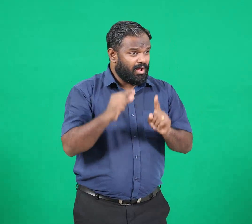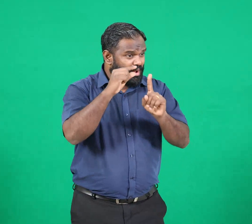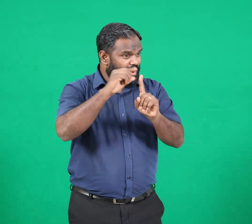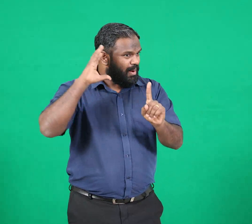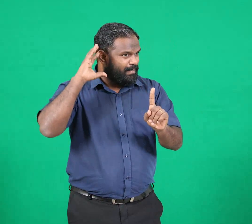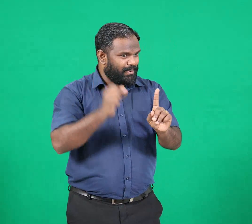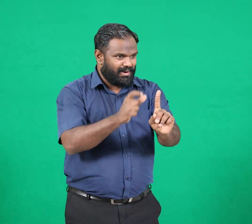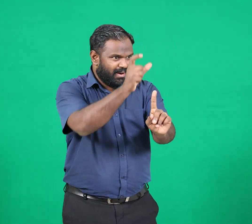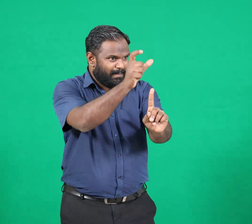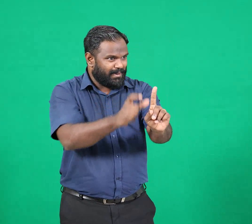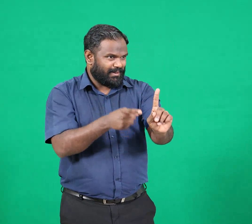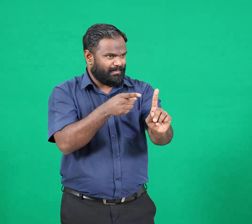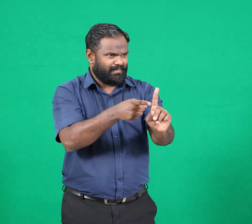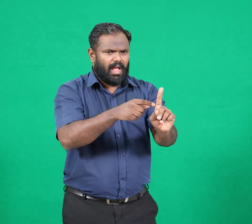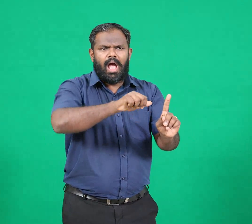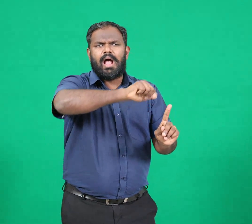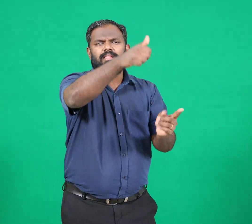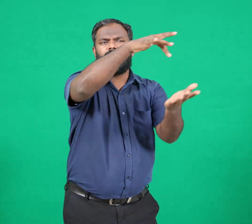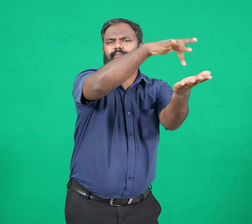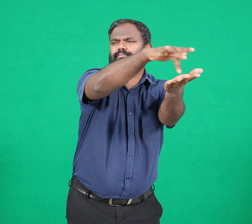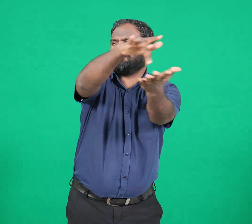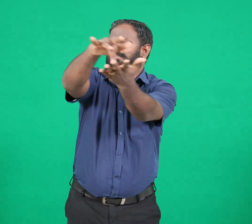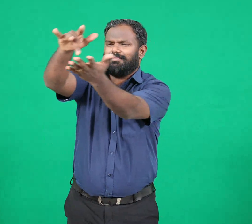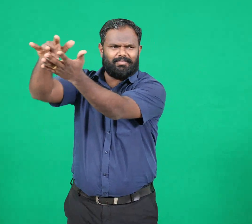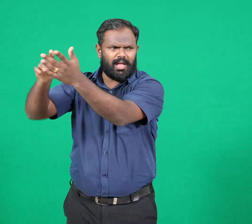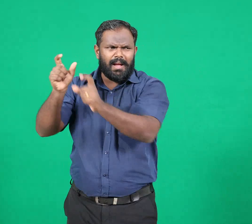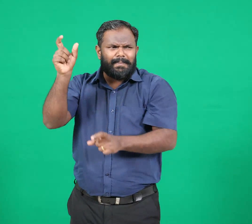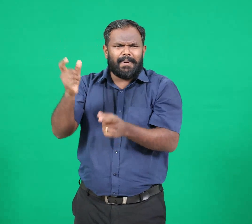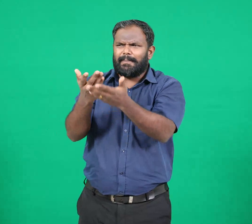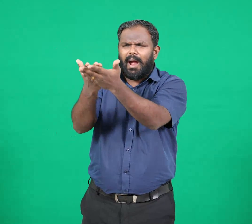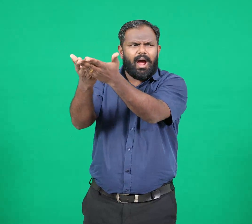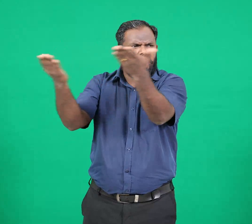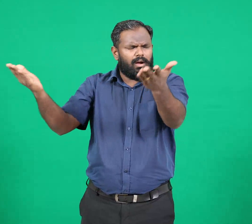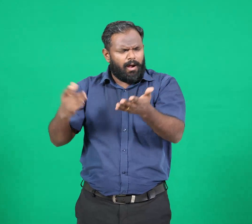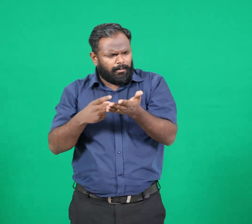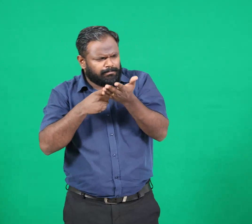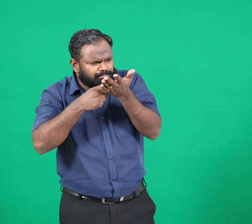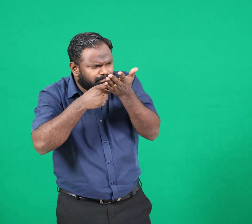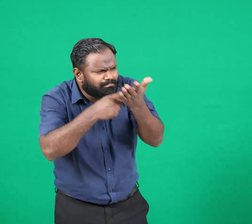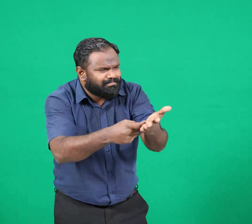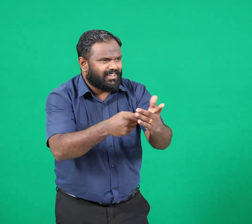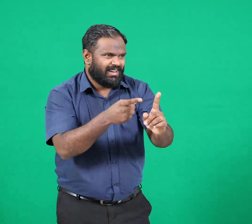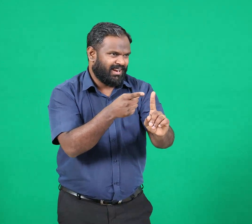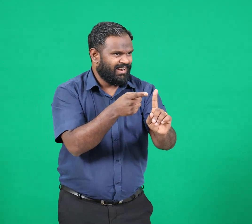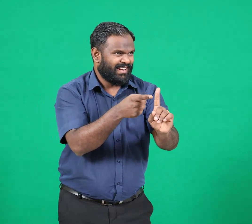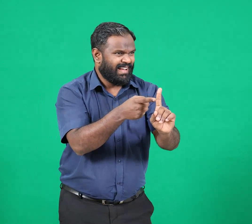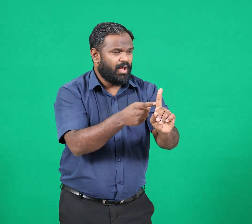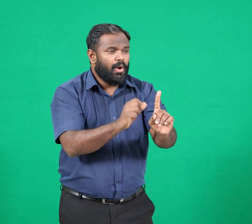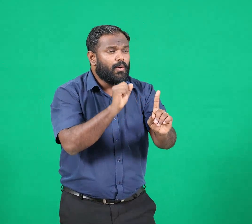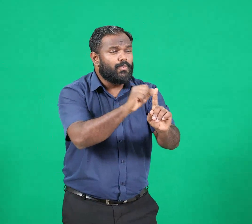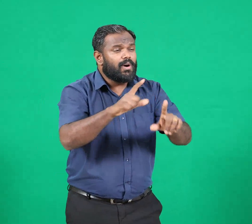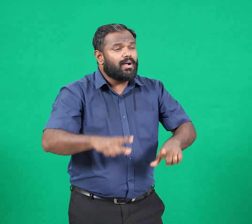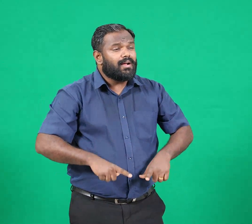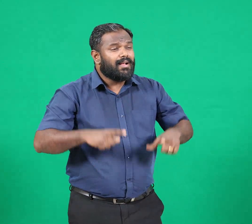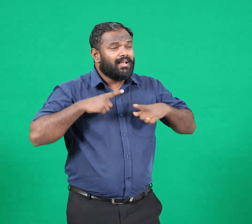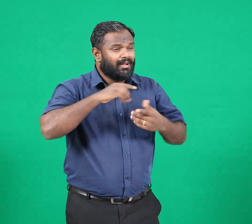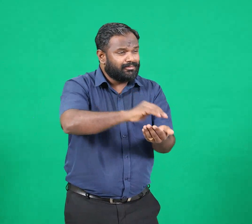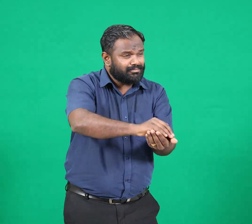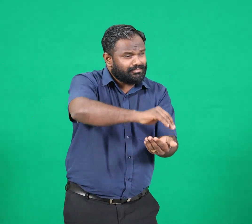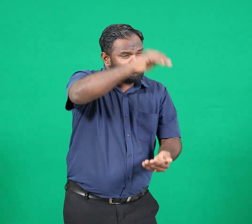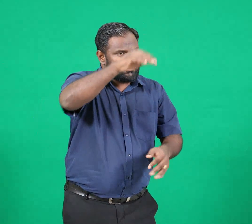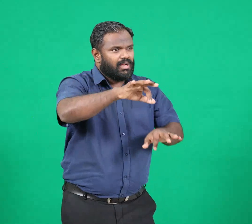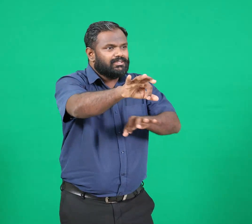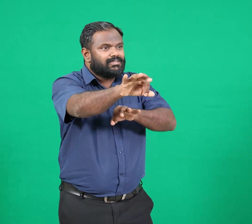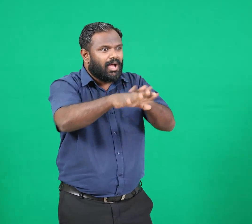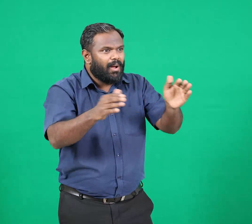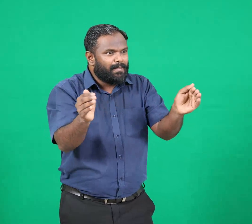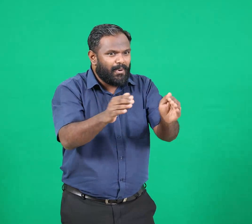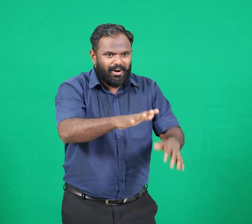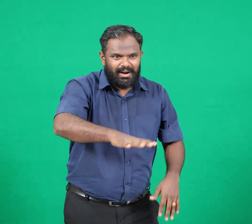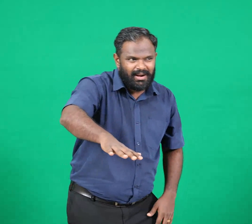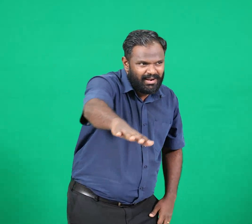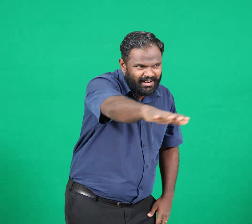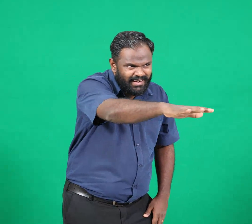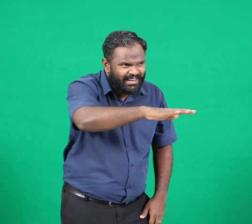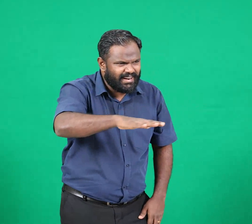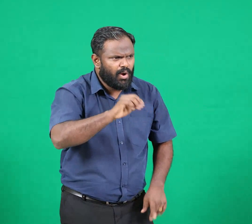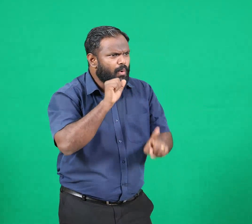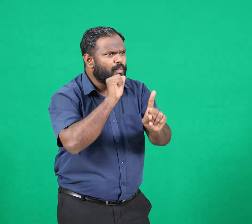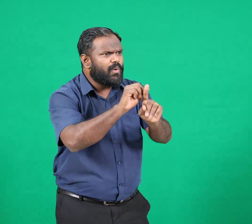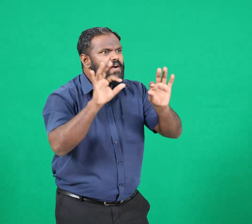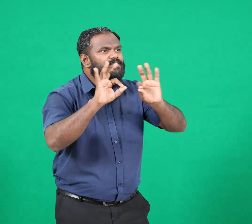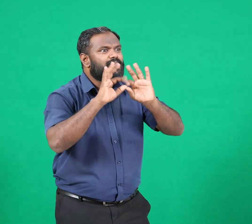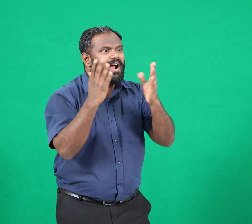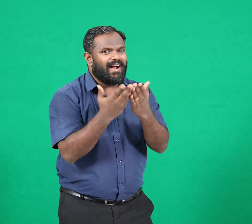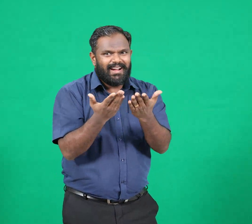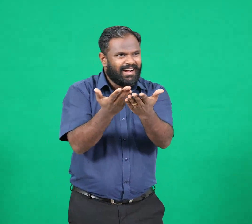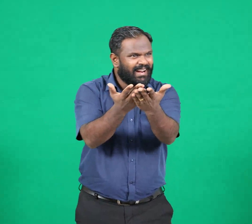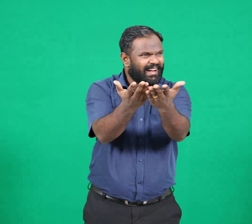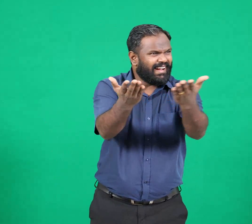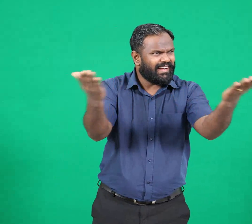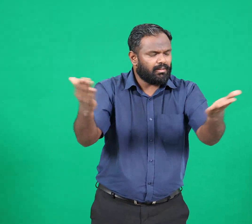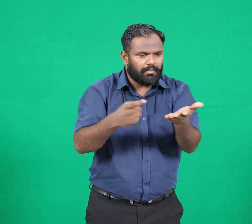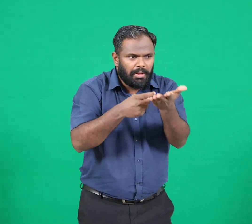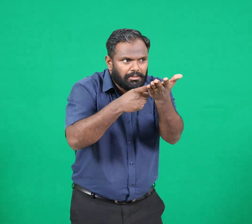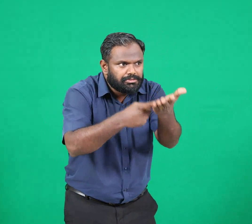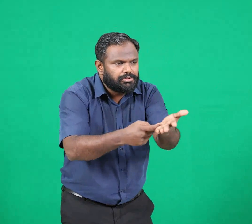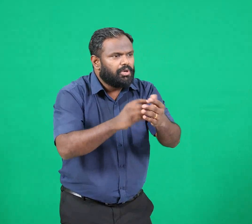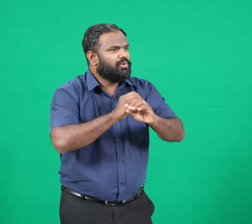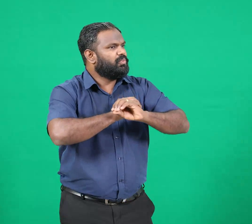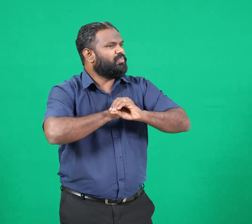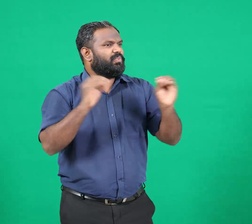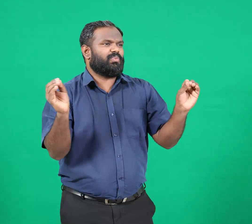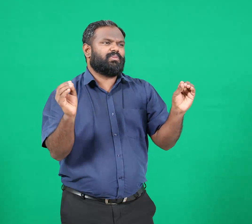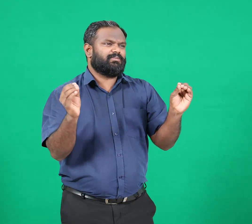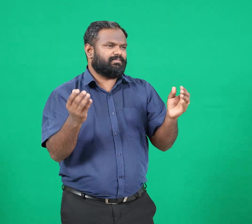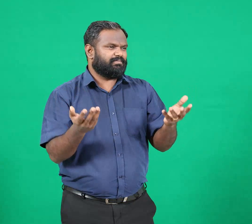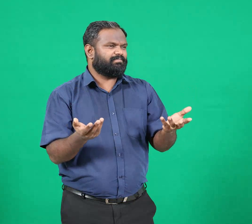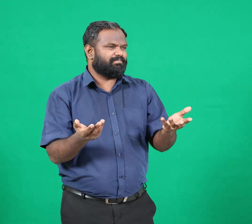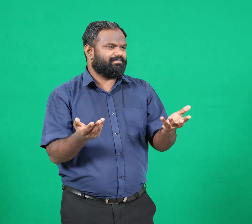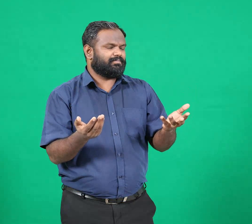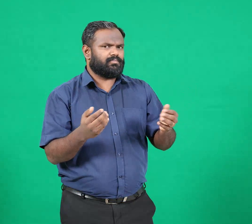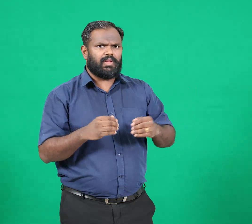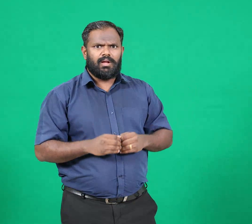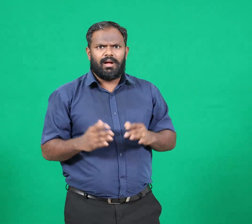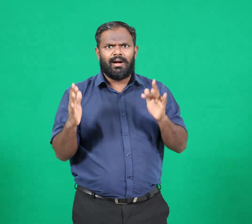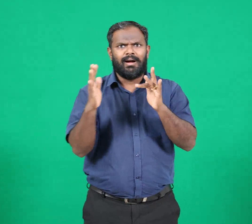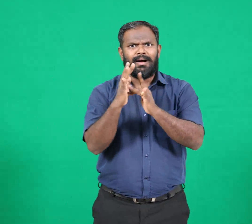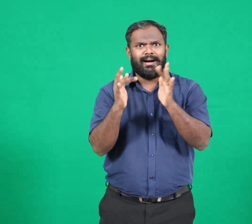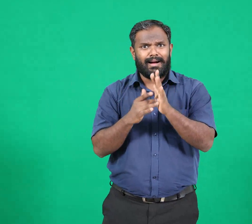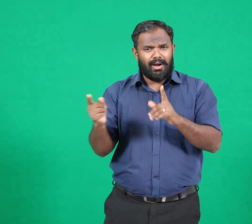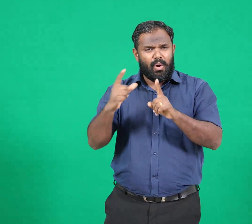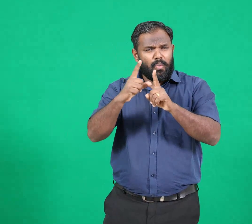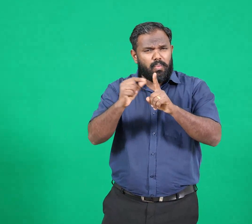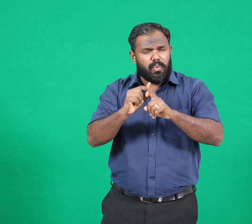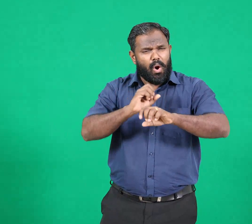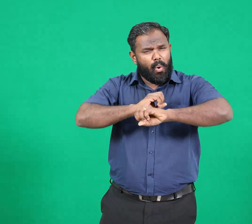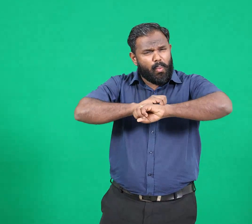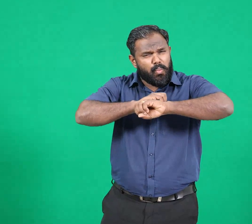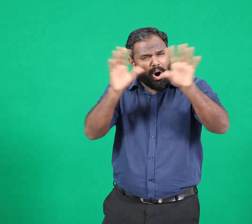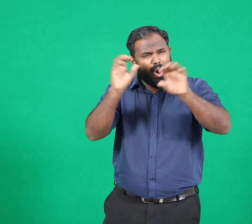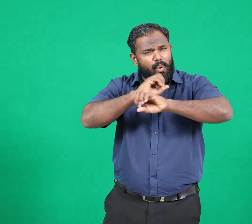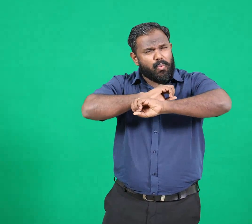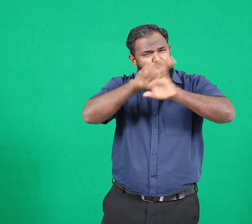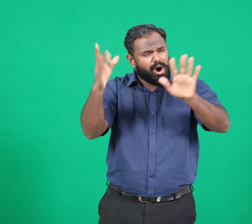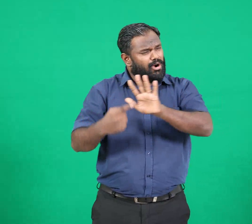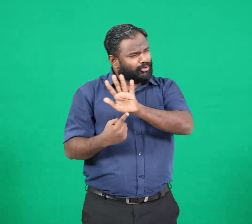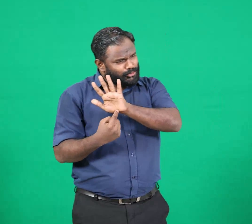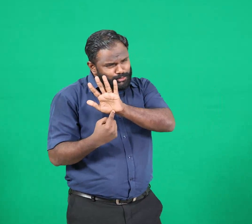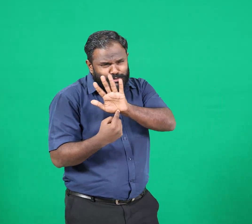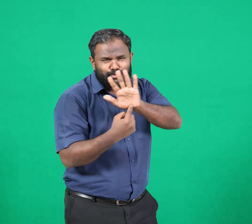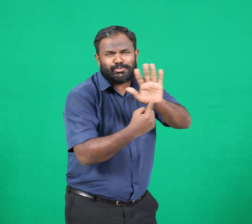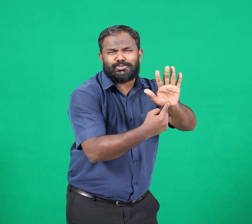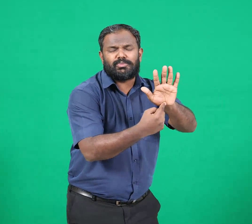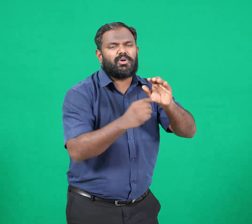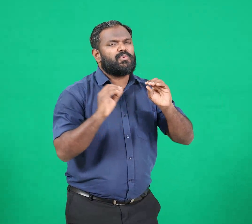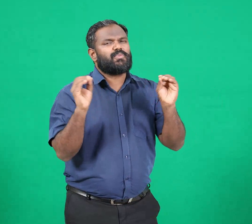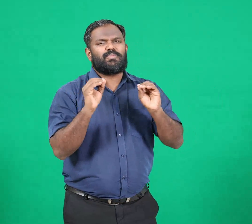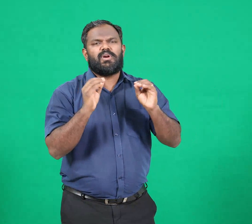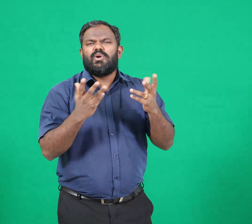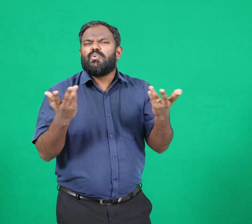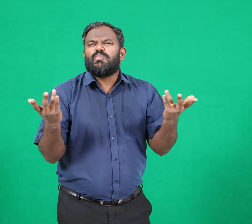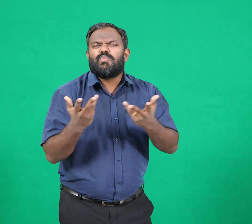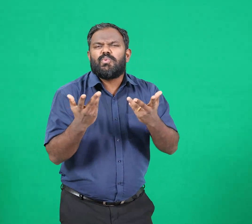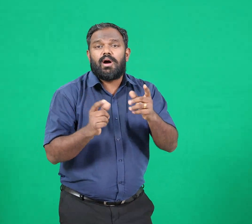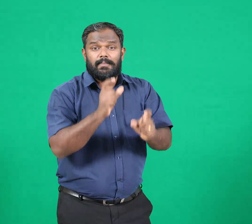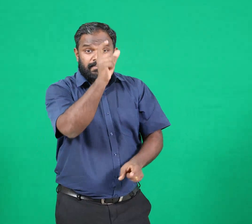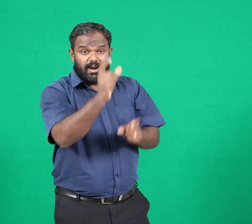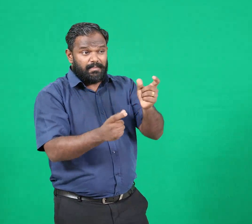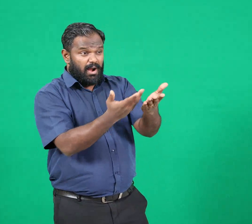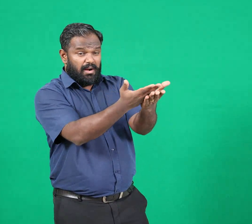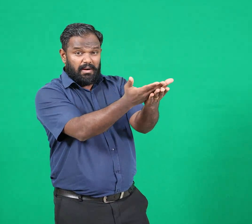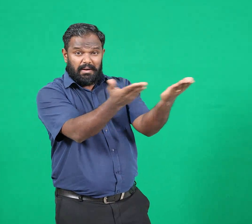But Jesus said to them, "Only in his hometown and in his own household is a prophet without honor."